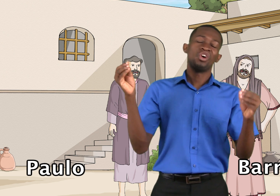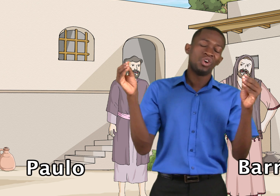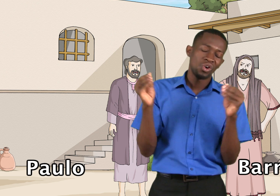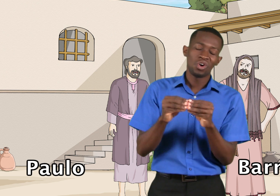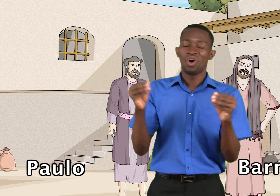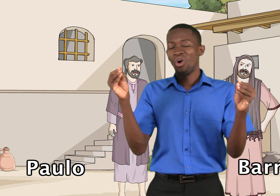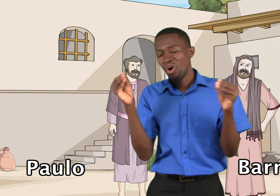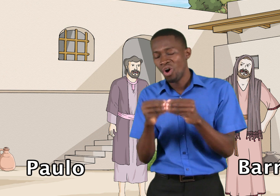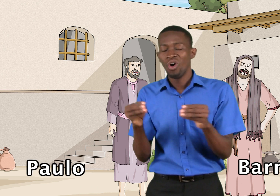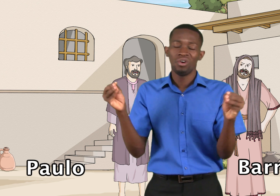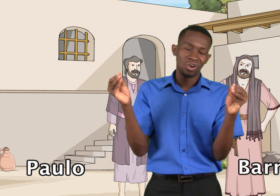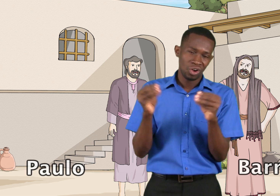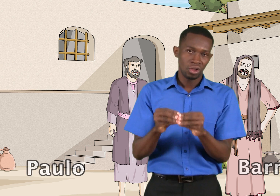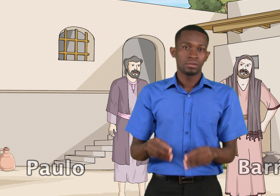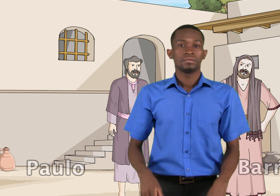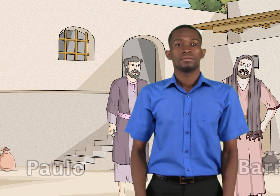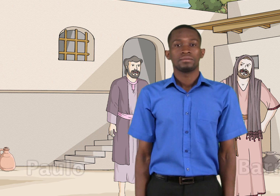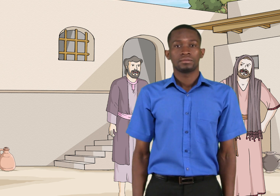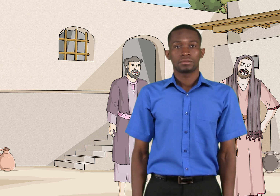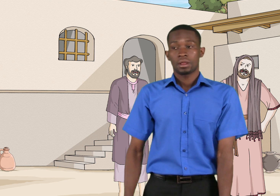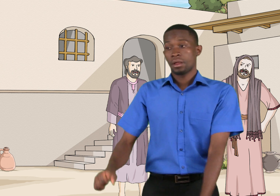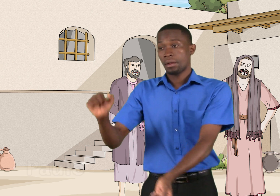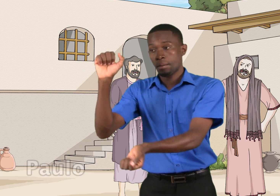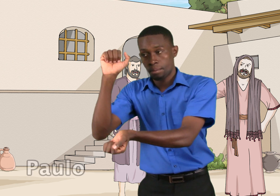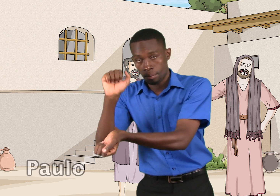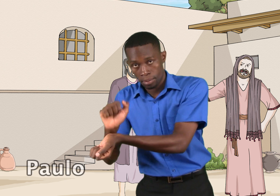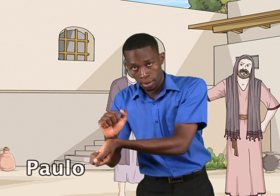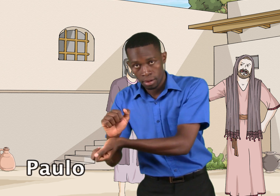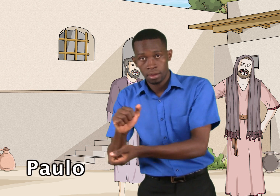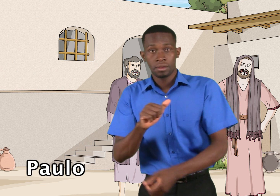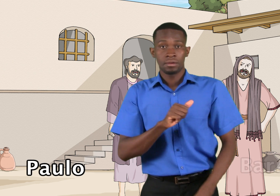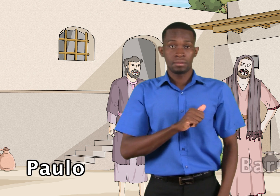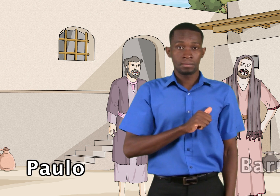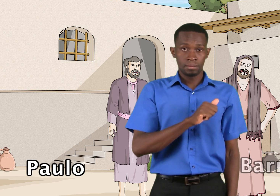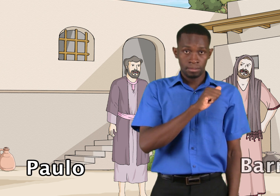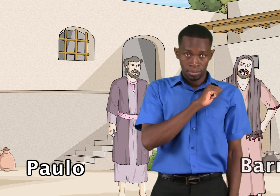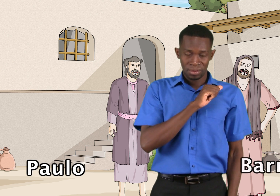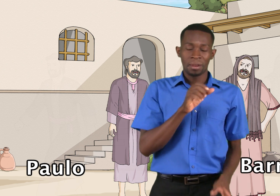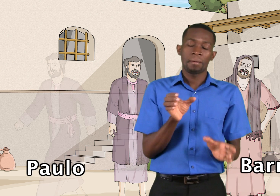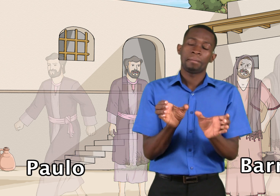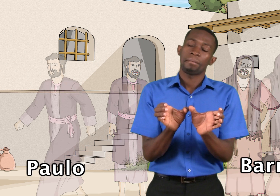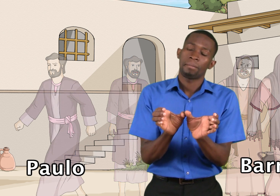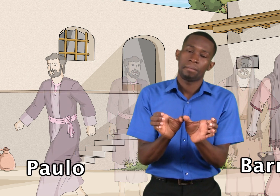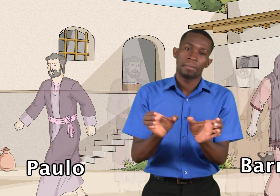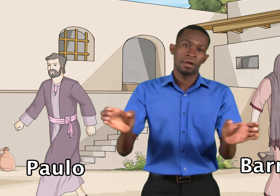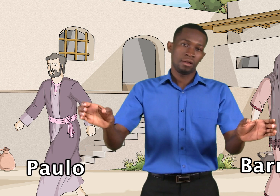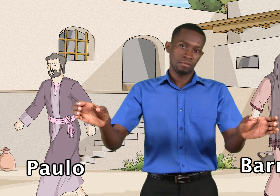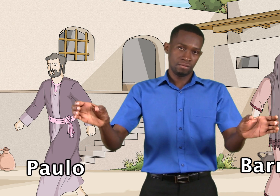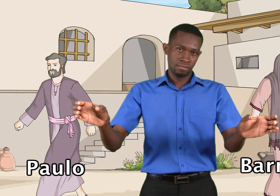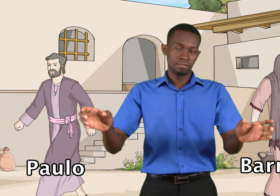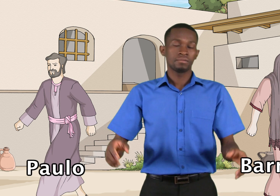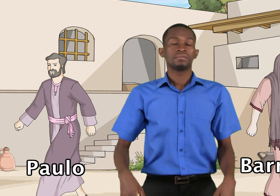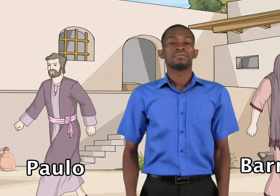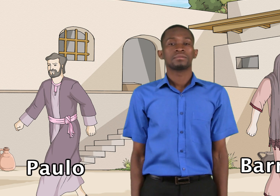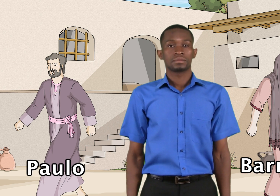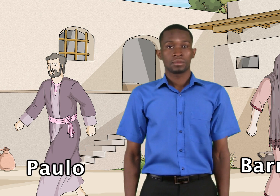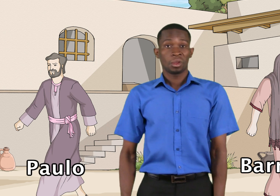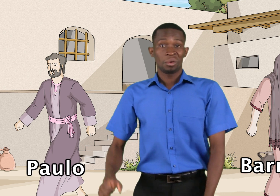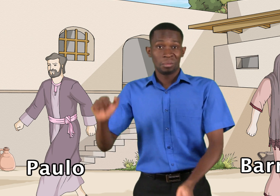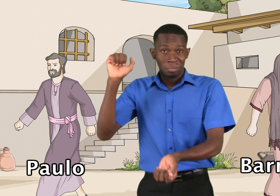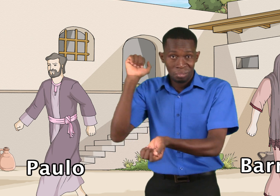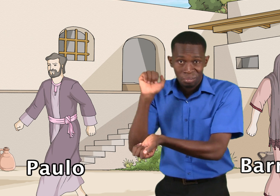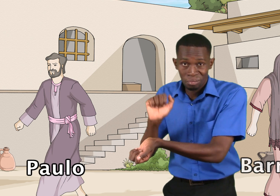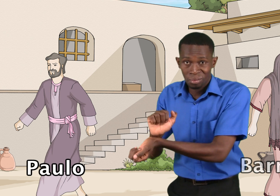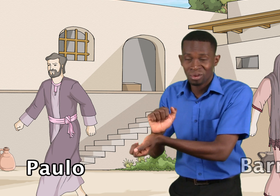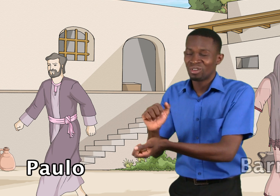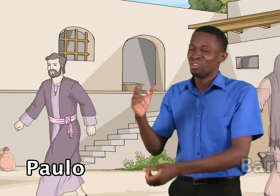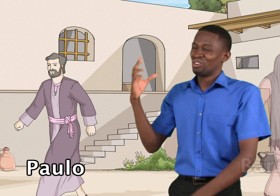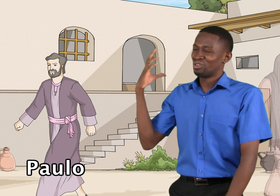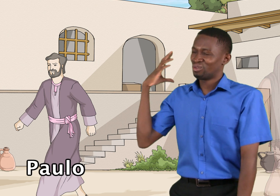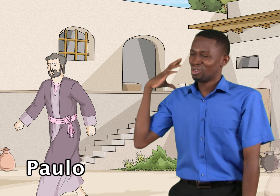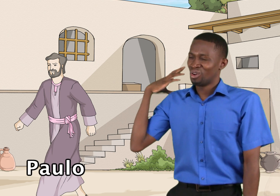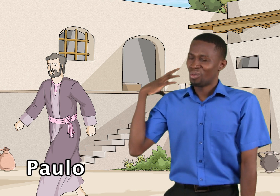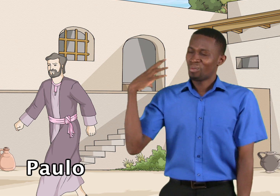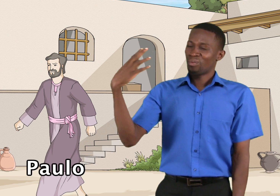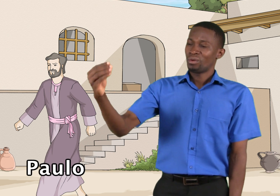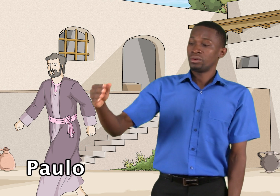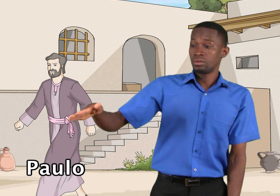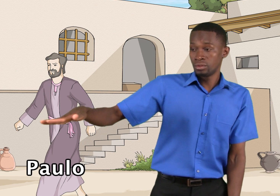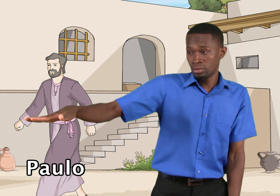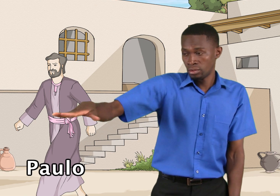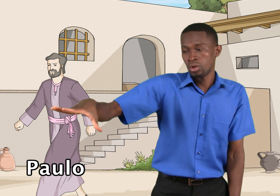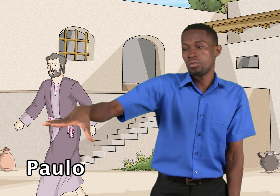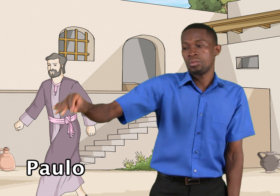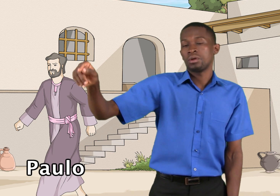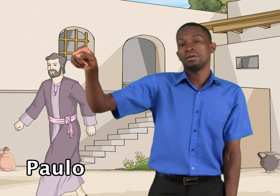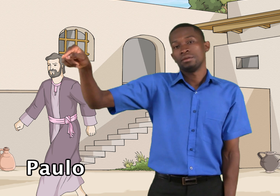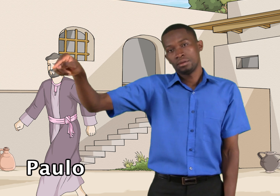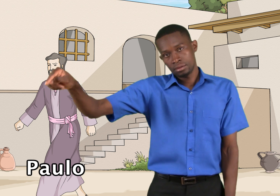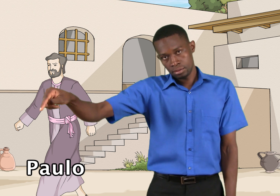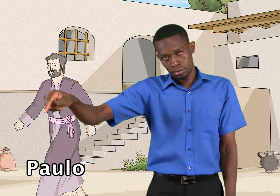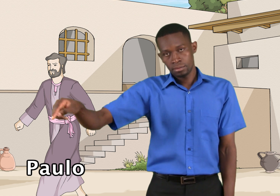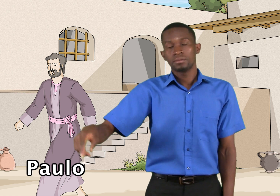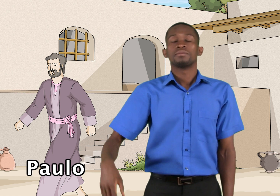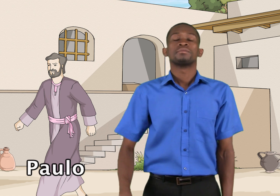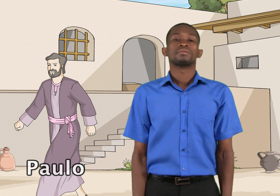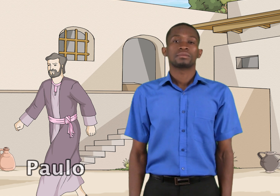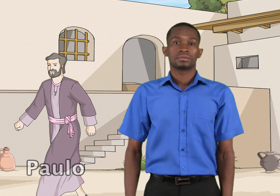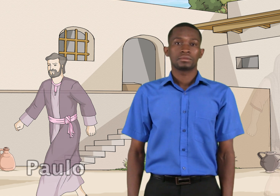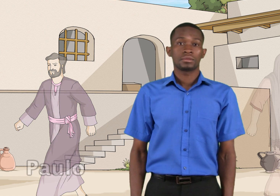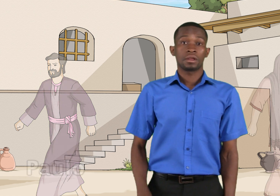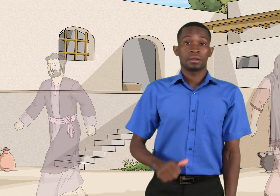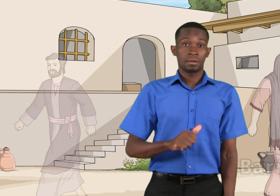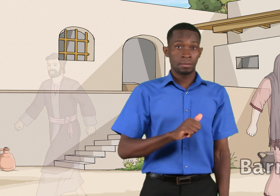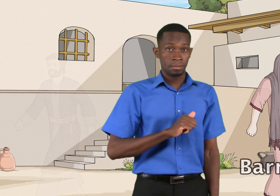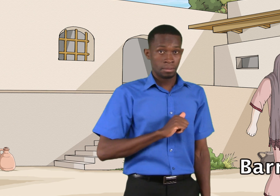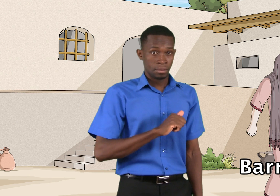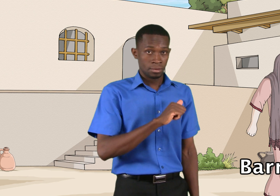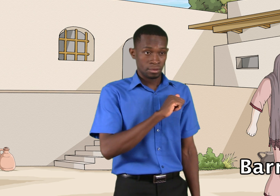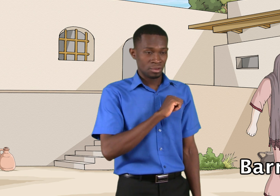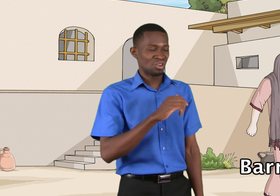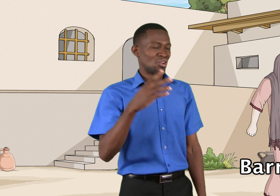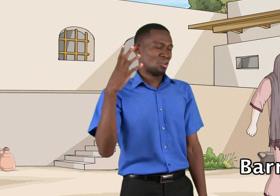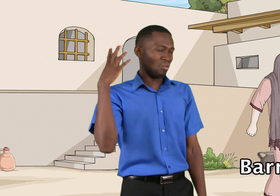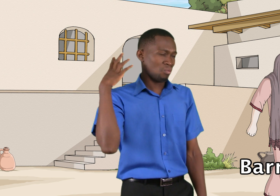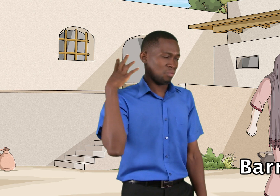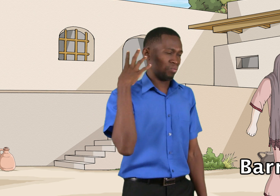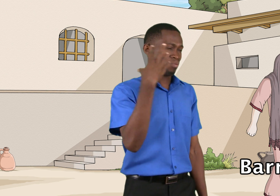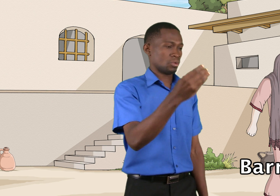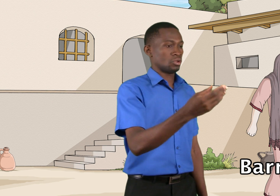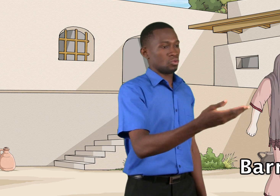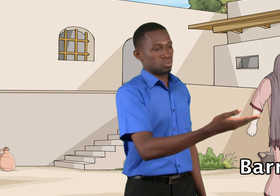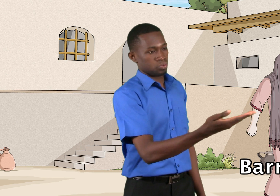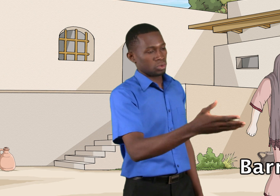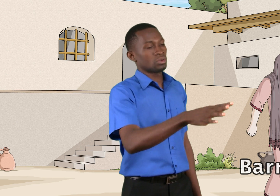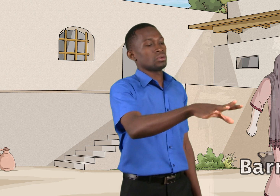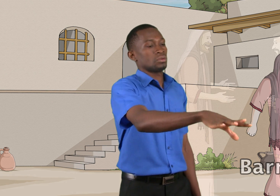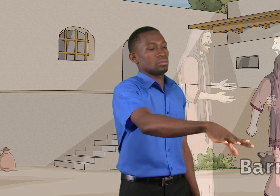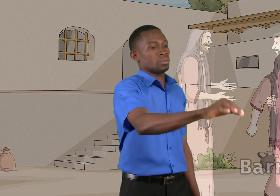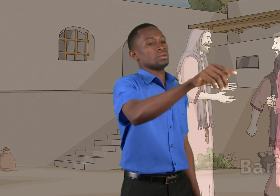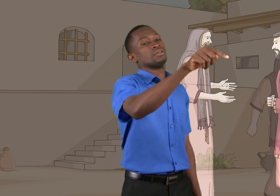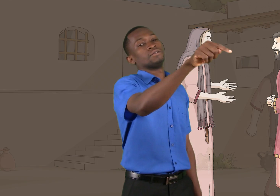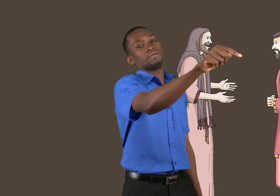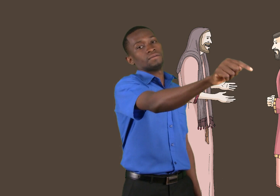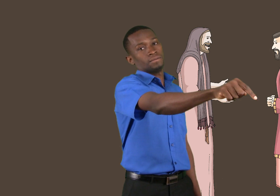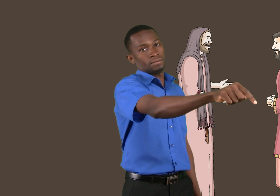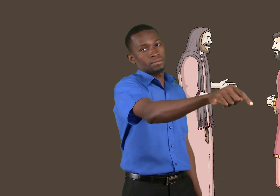Their disagreement was so sharp that they parted company.